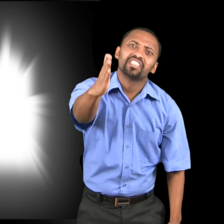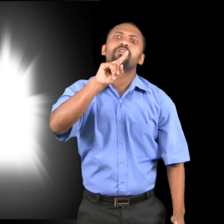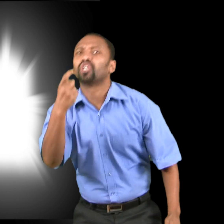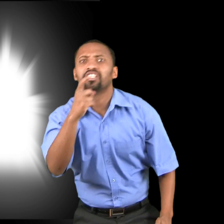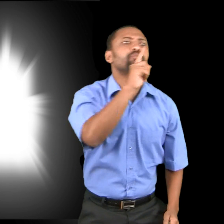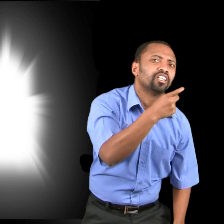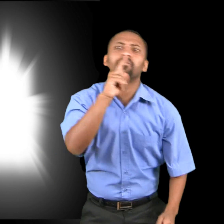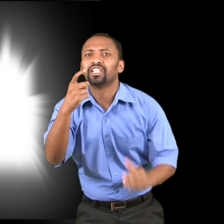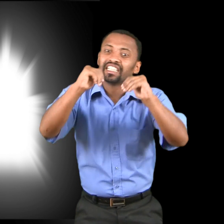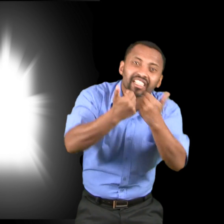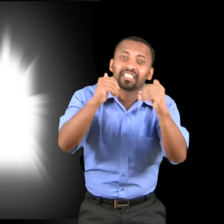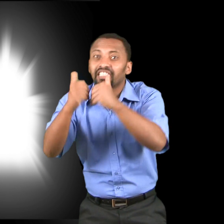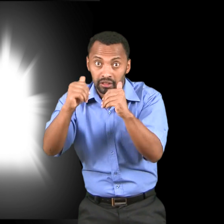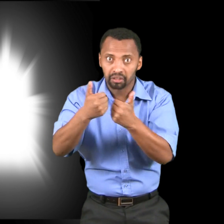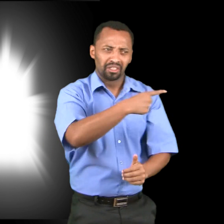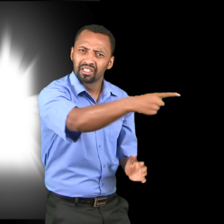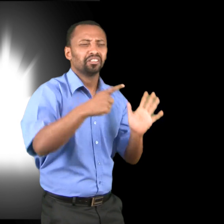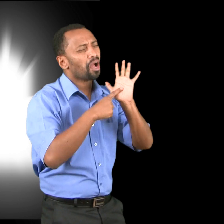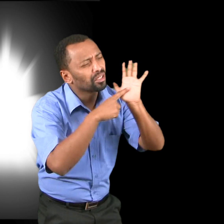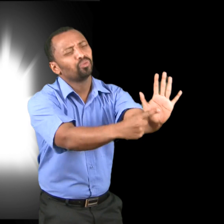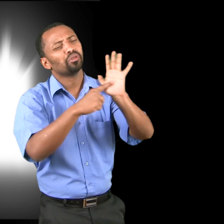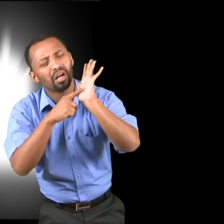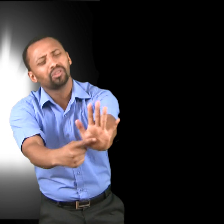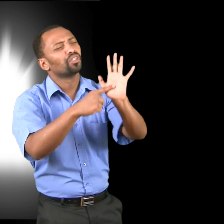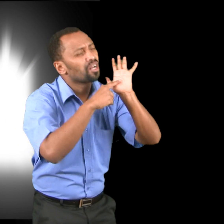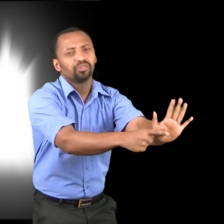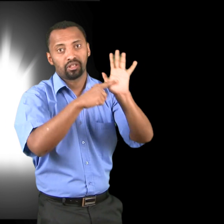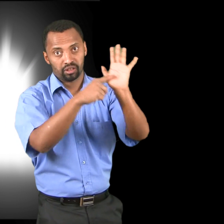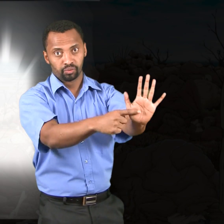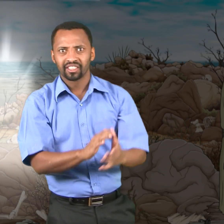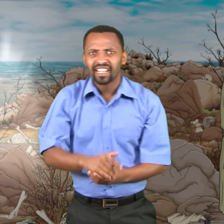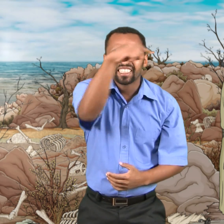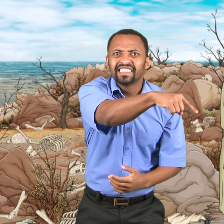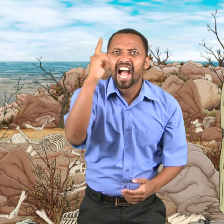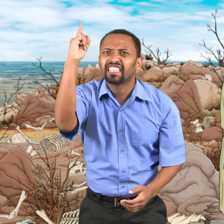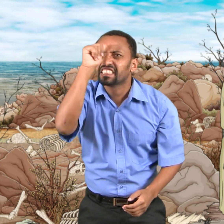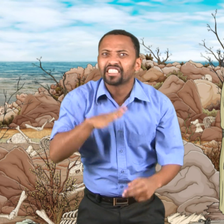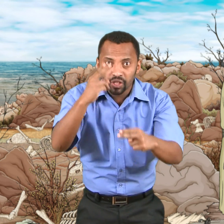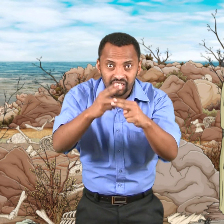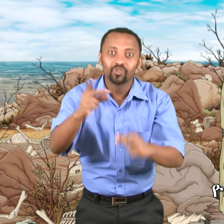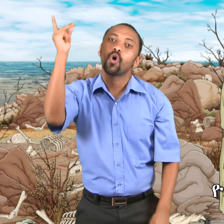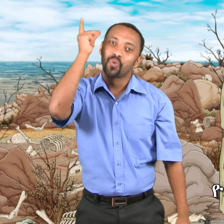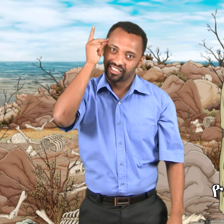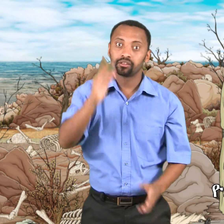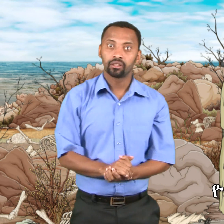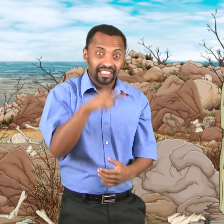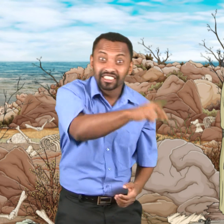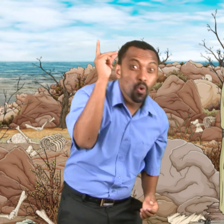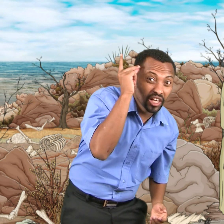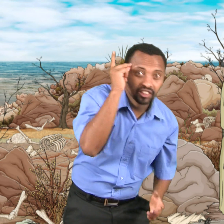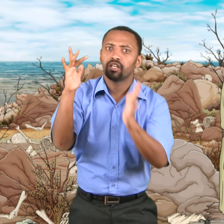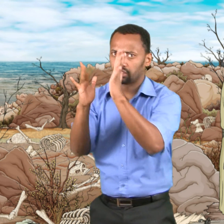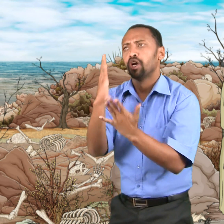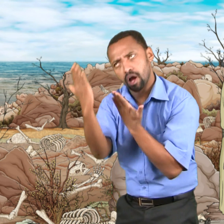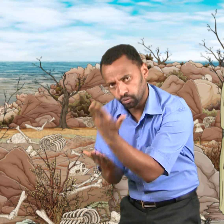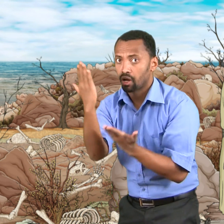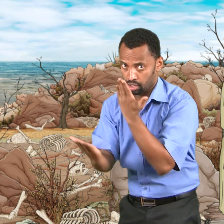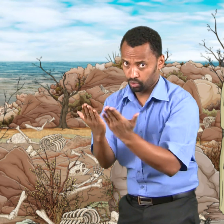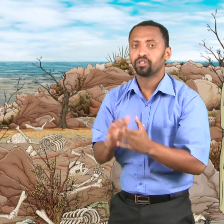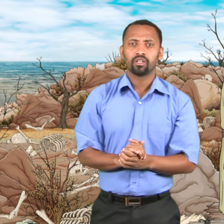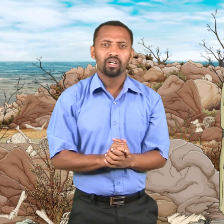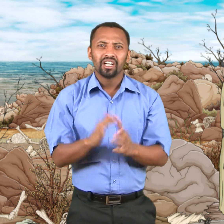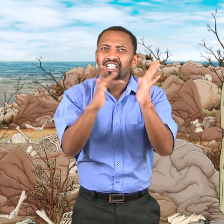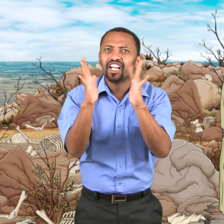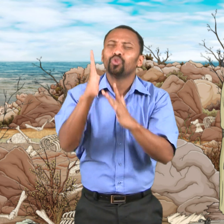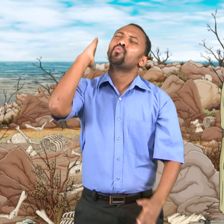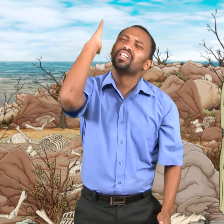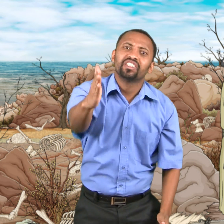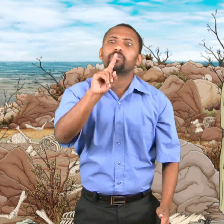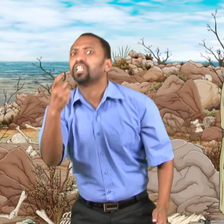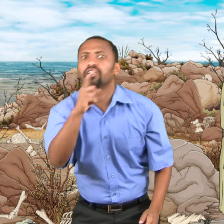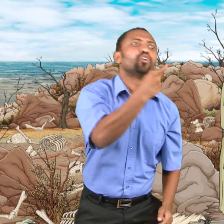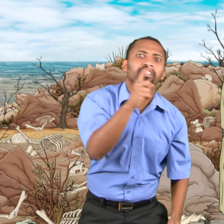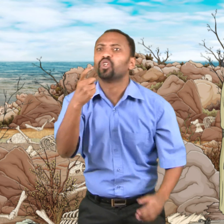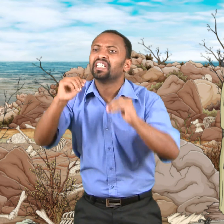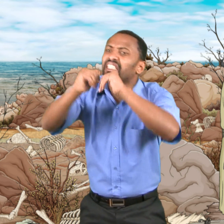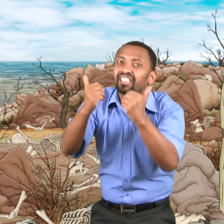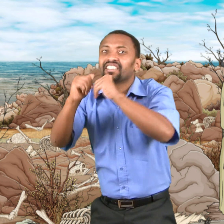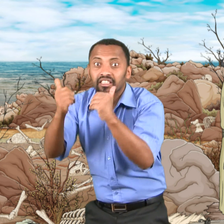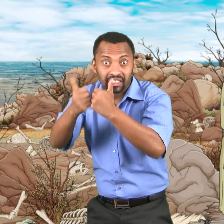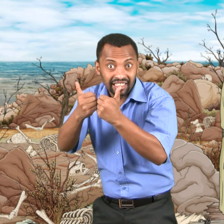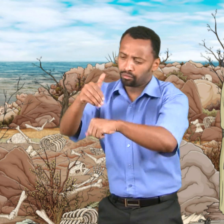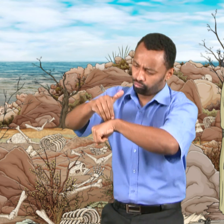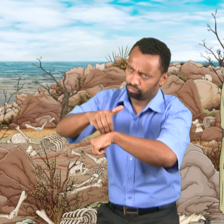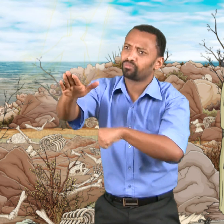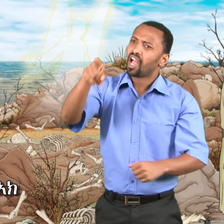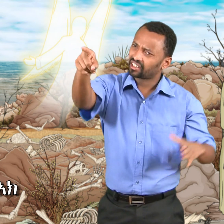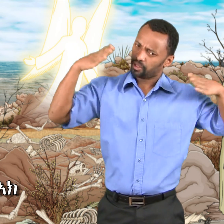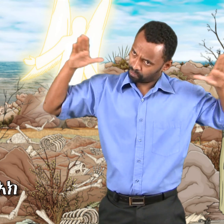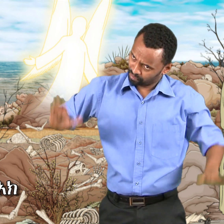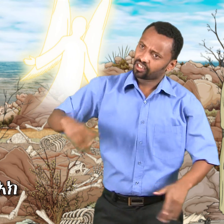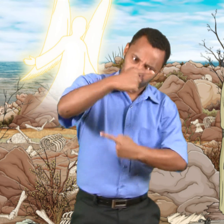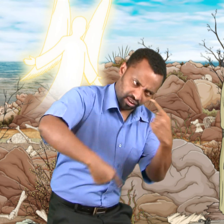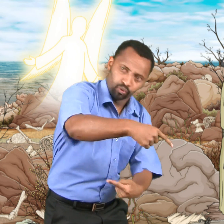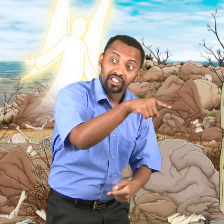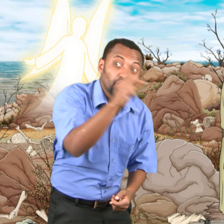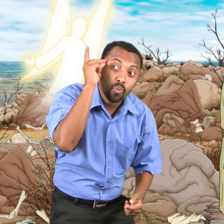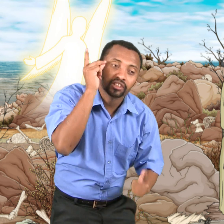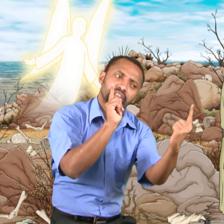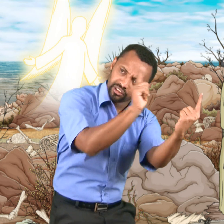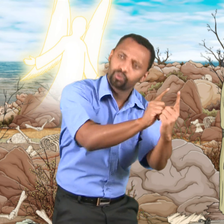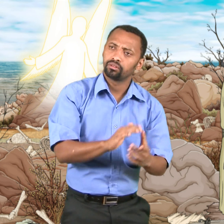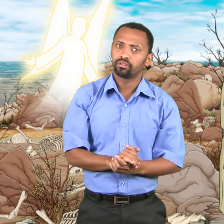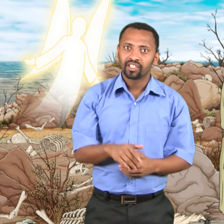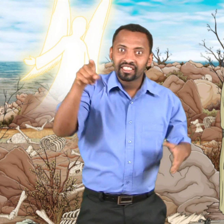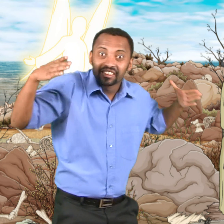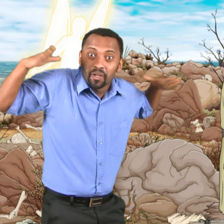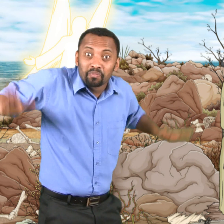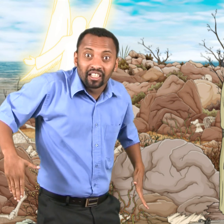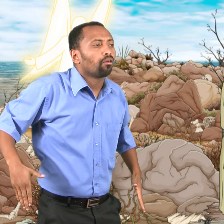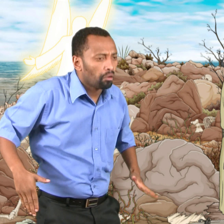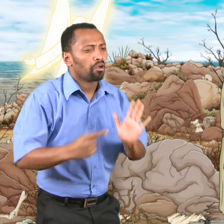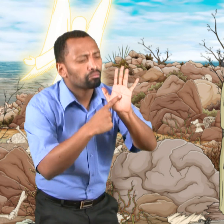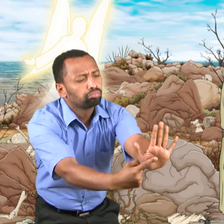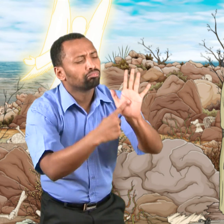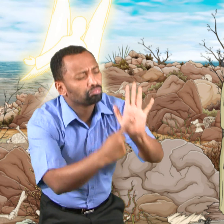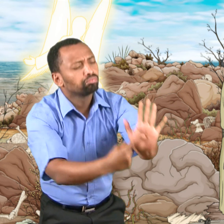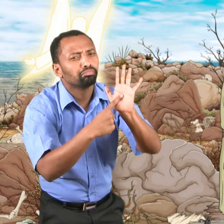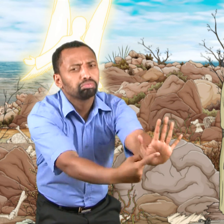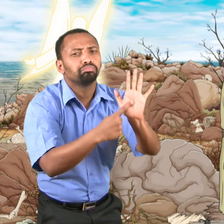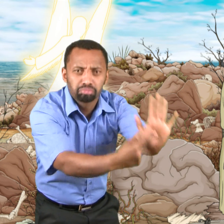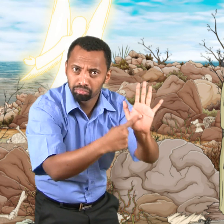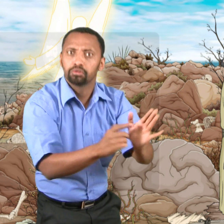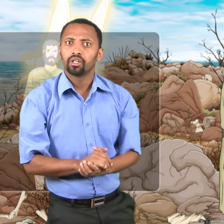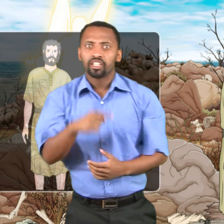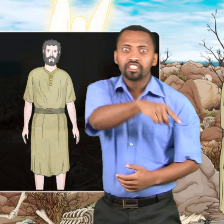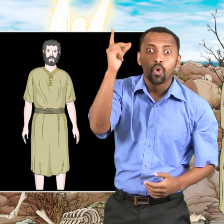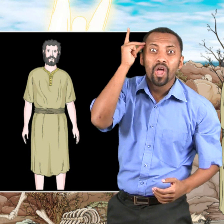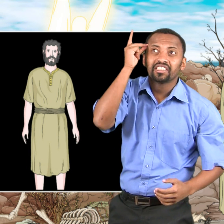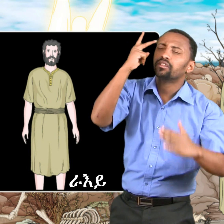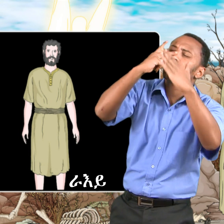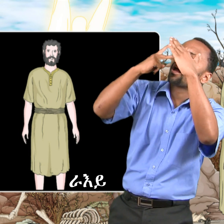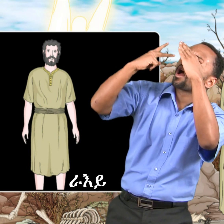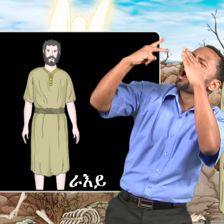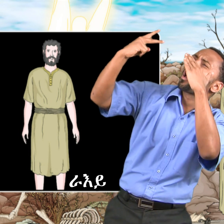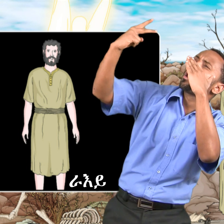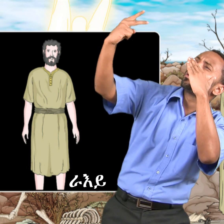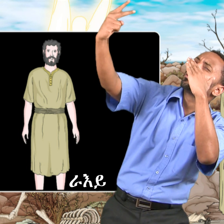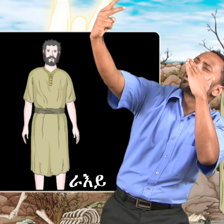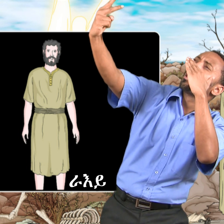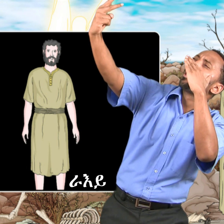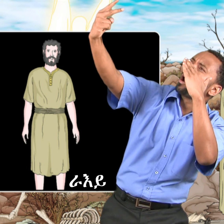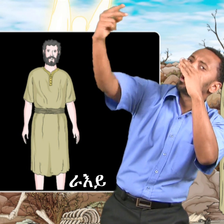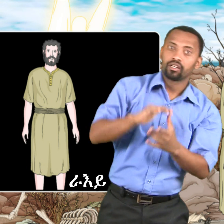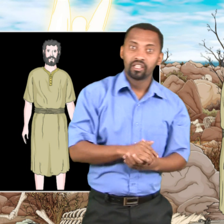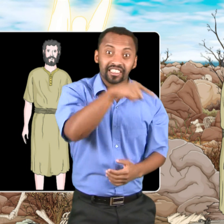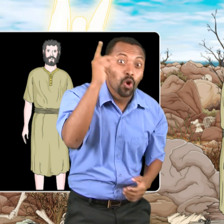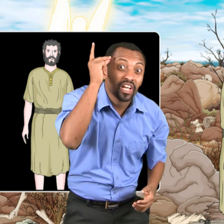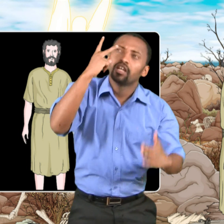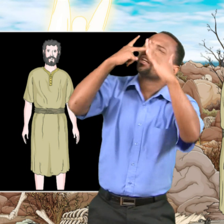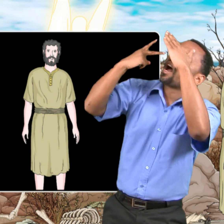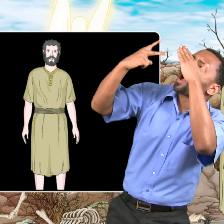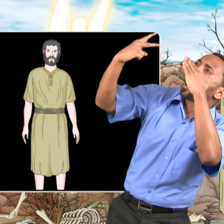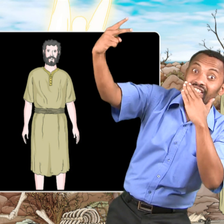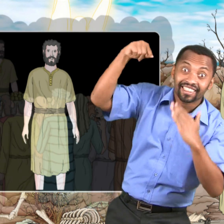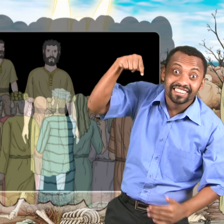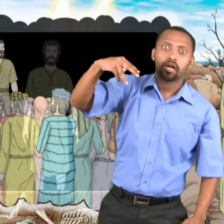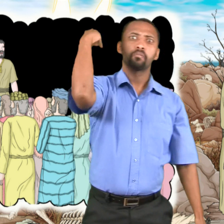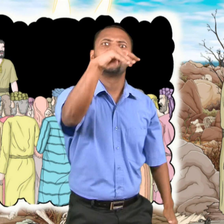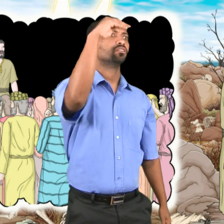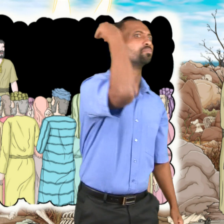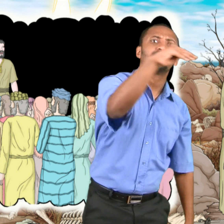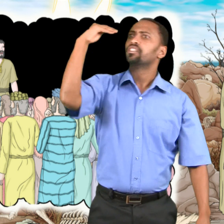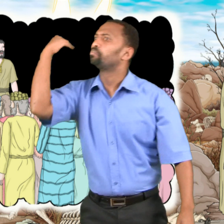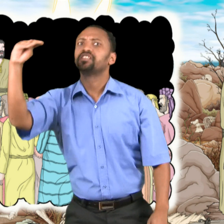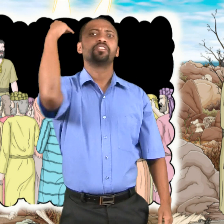He made it known by sending His angel to His servant John, who testifies to everything he saw.